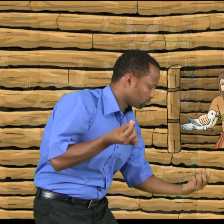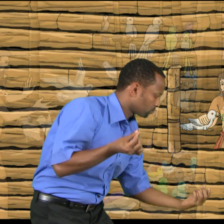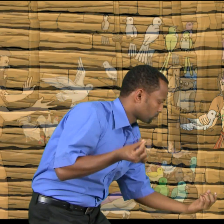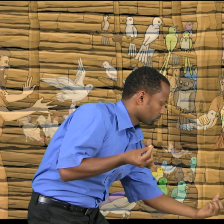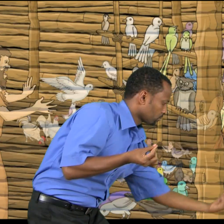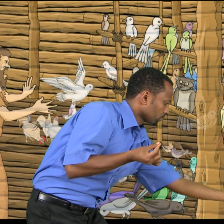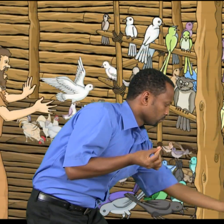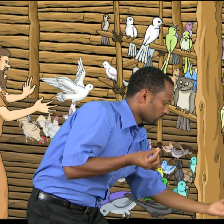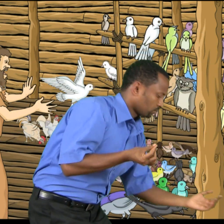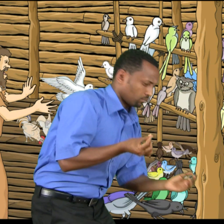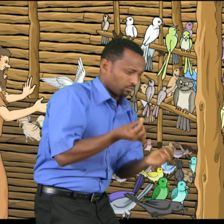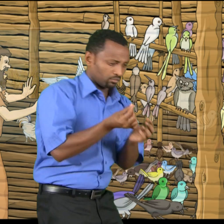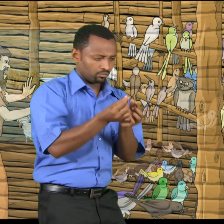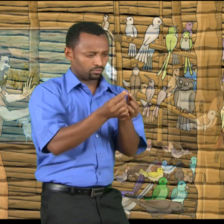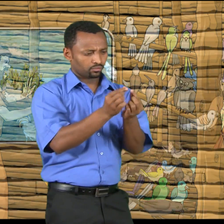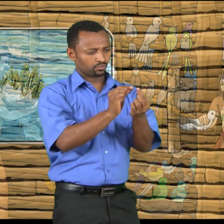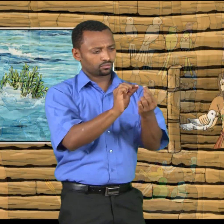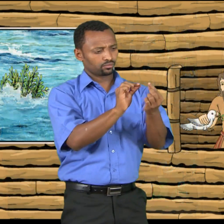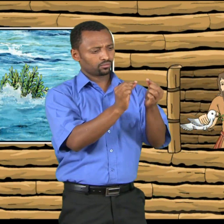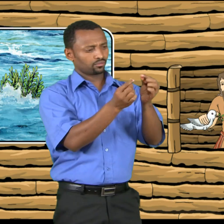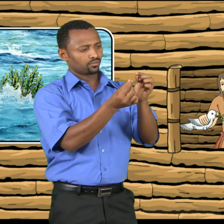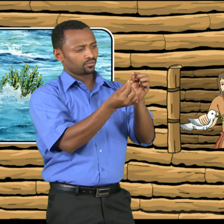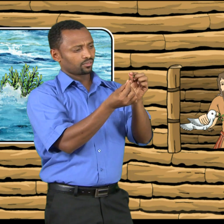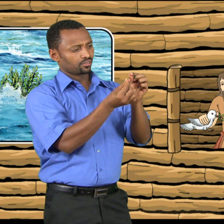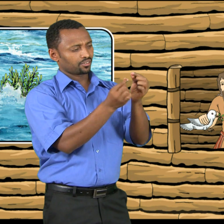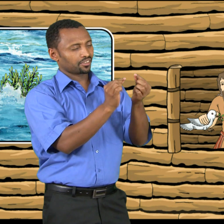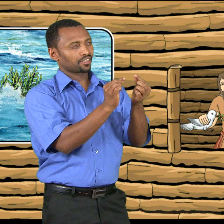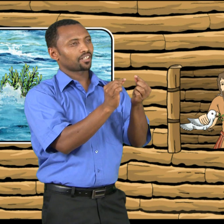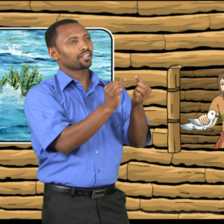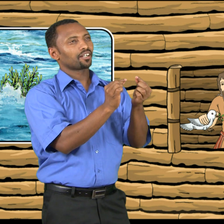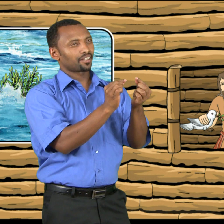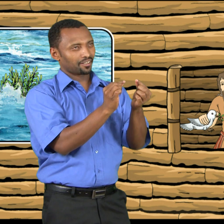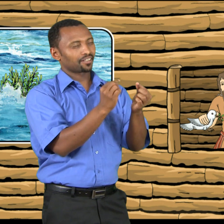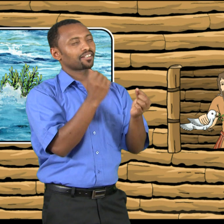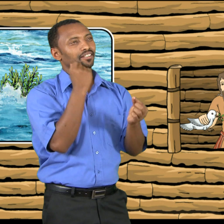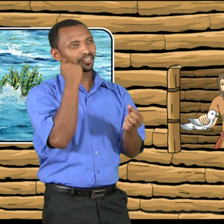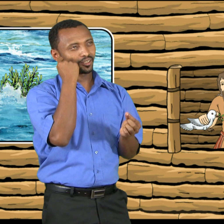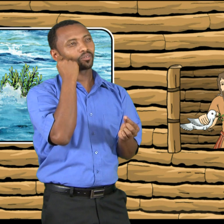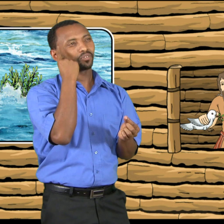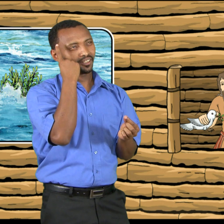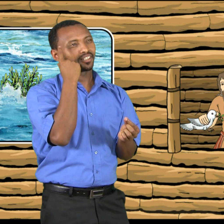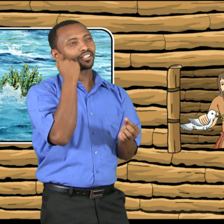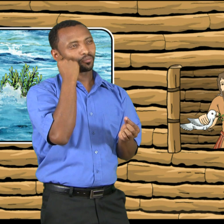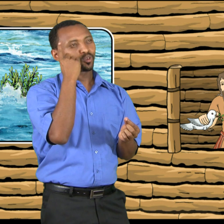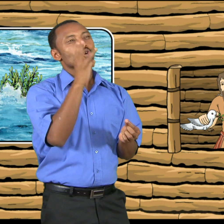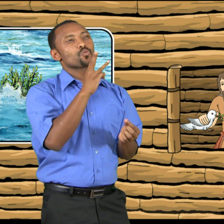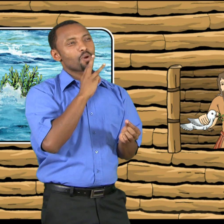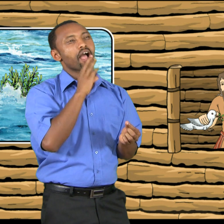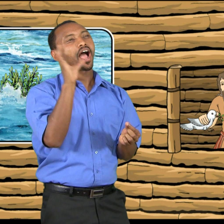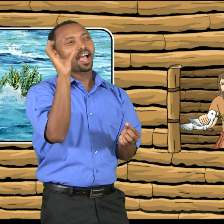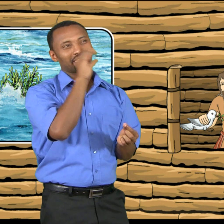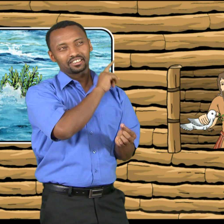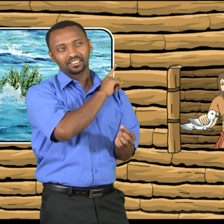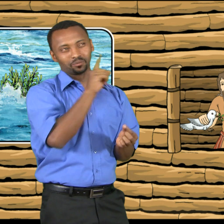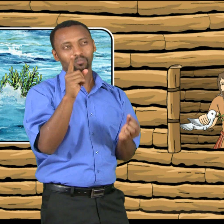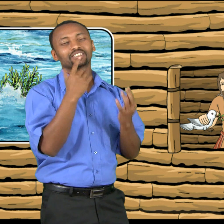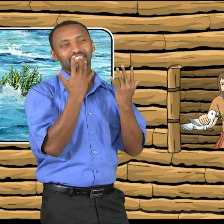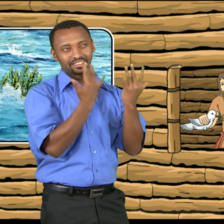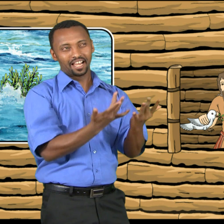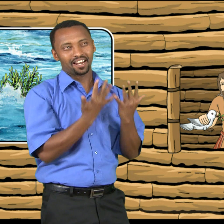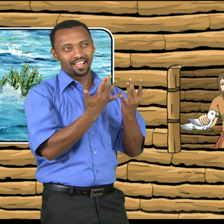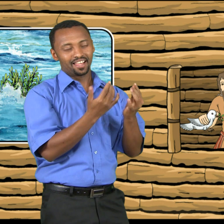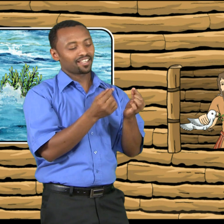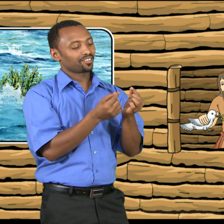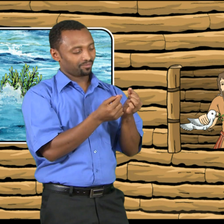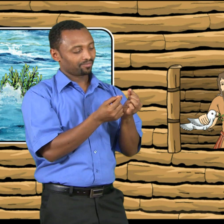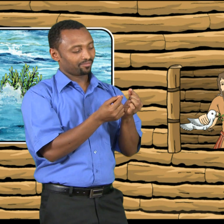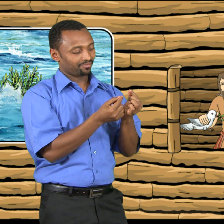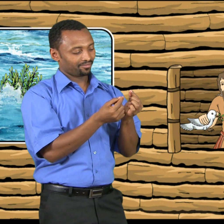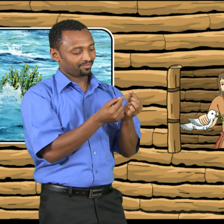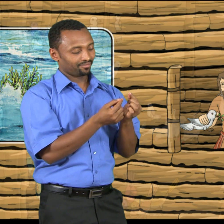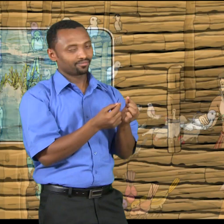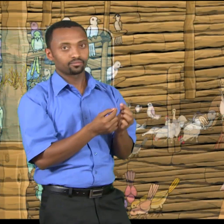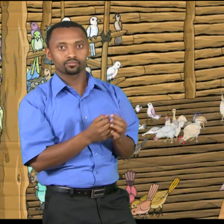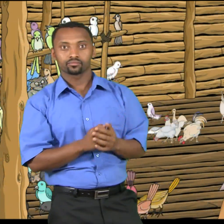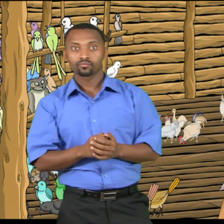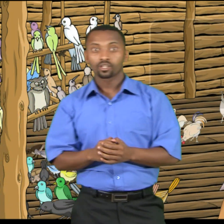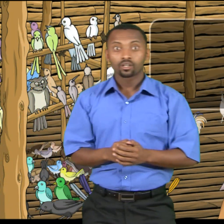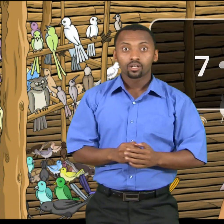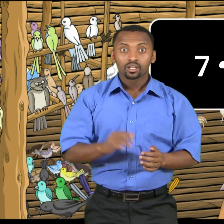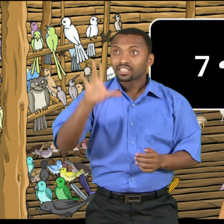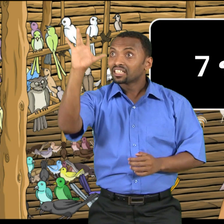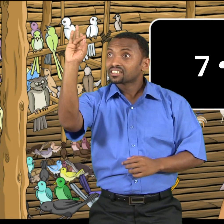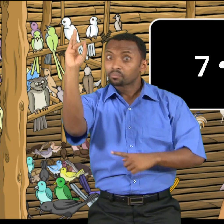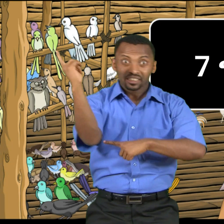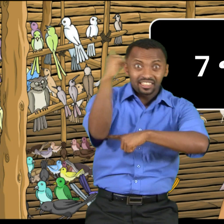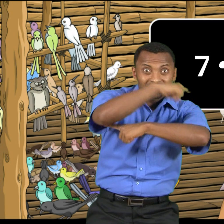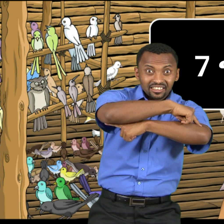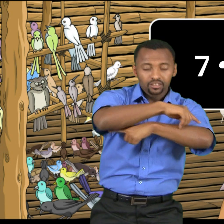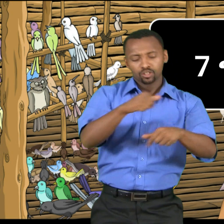So Noah knew that the waters had receded from the earth.